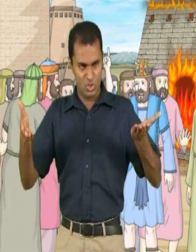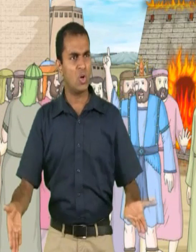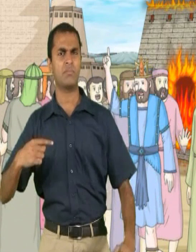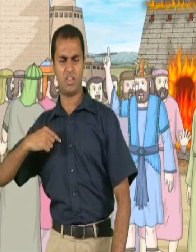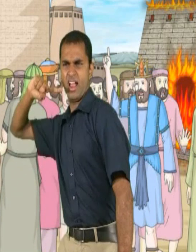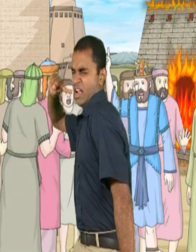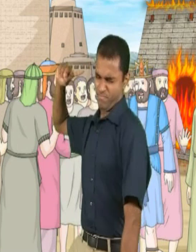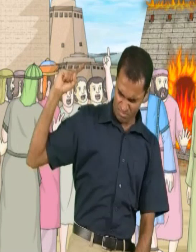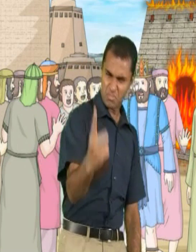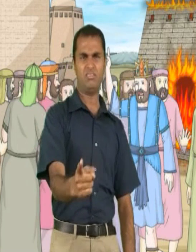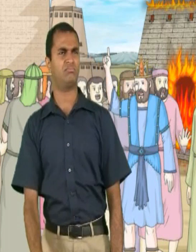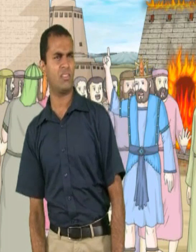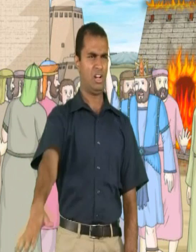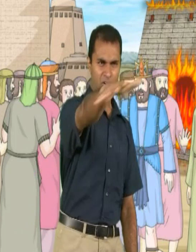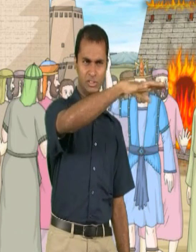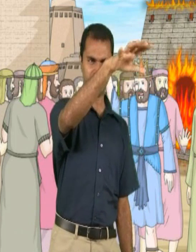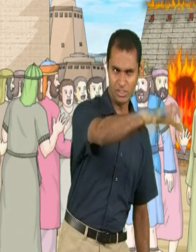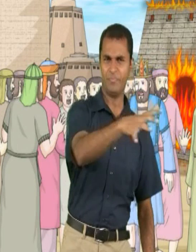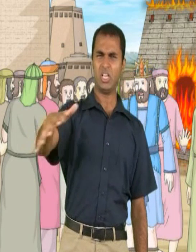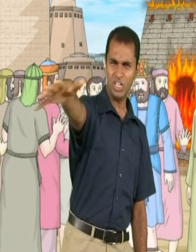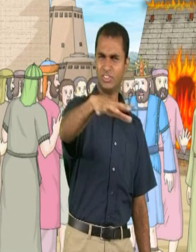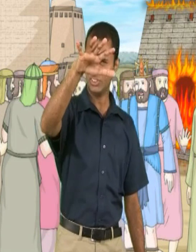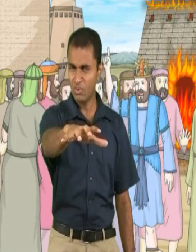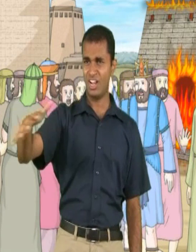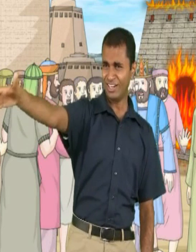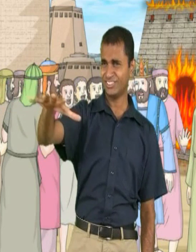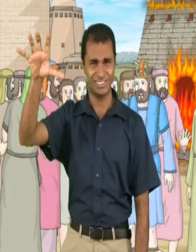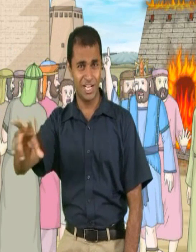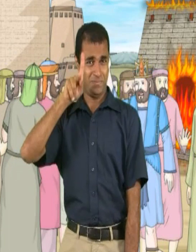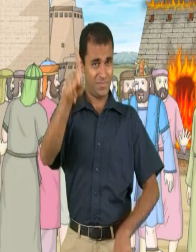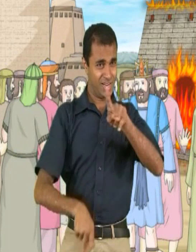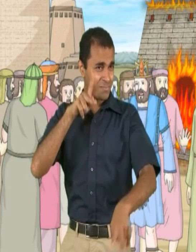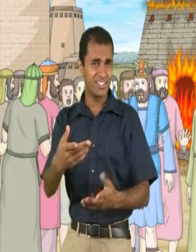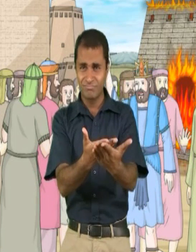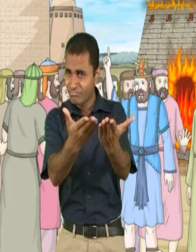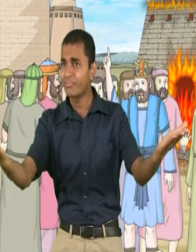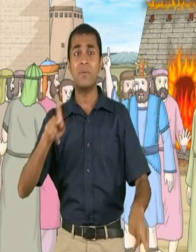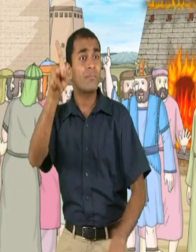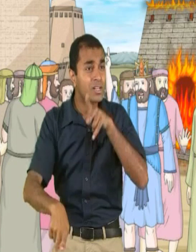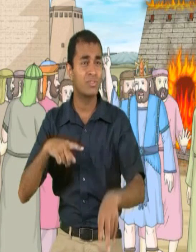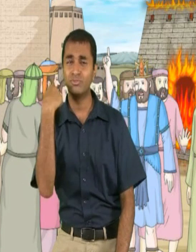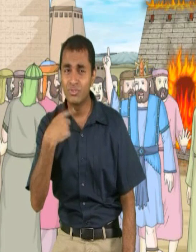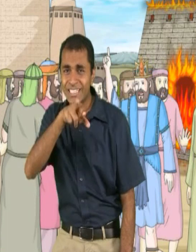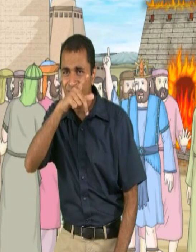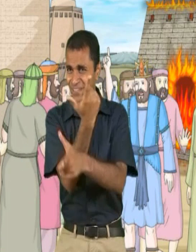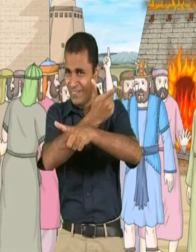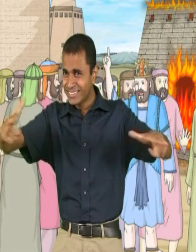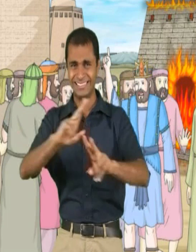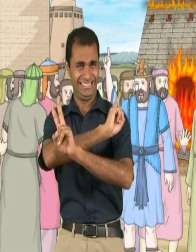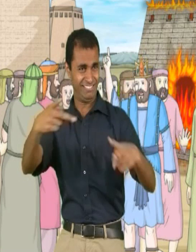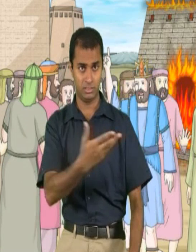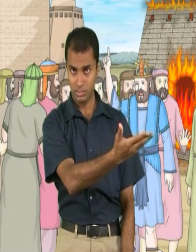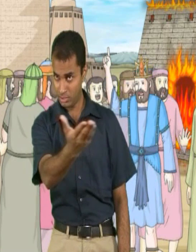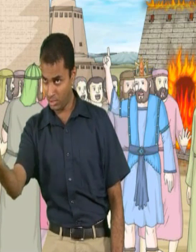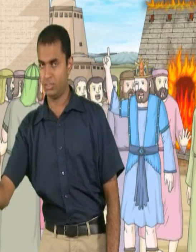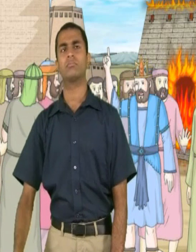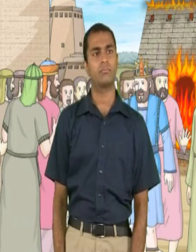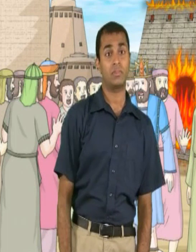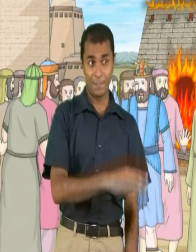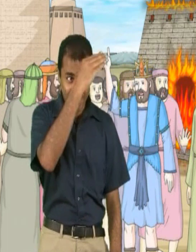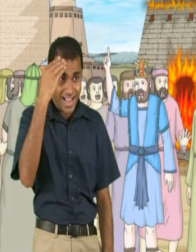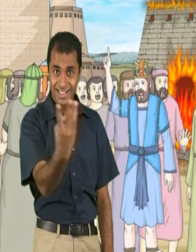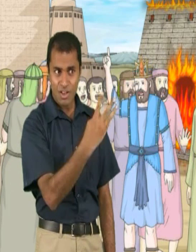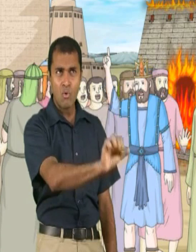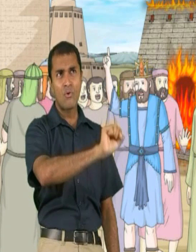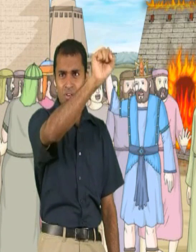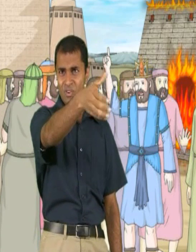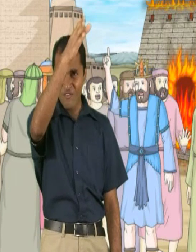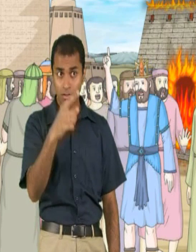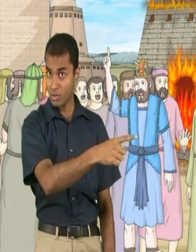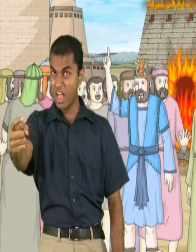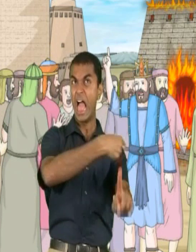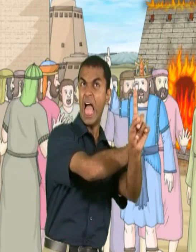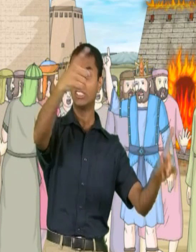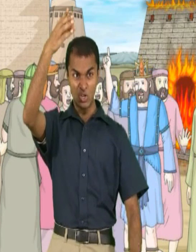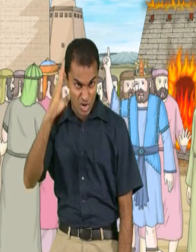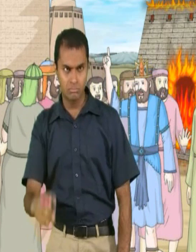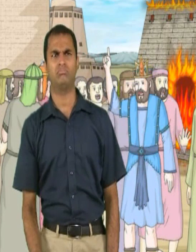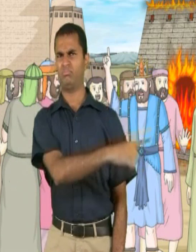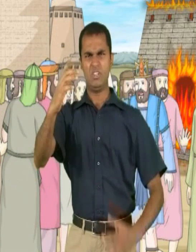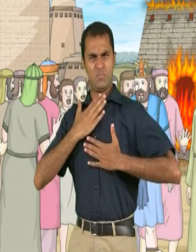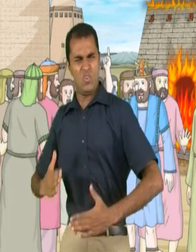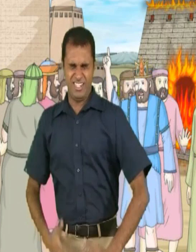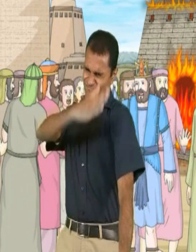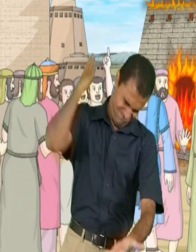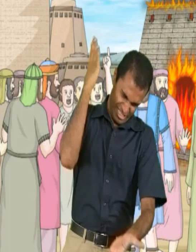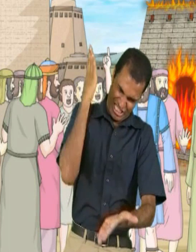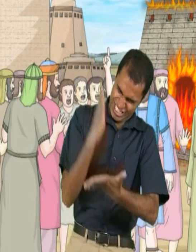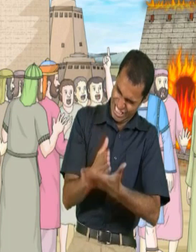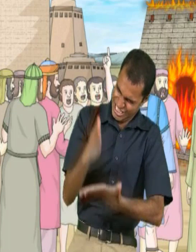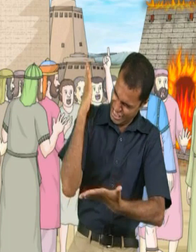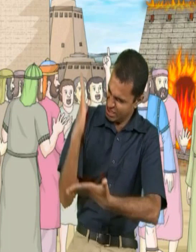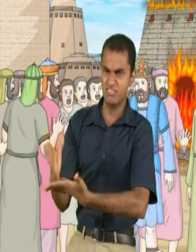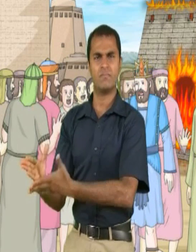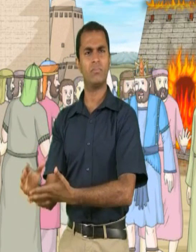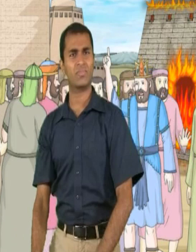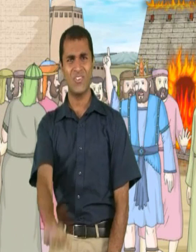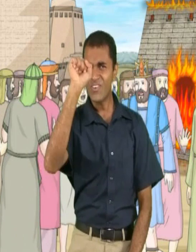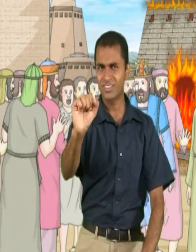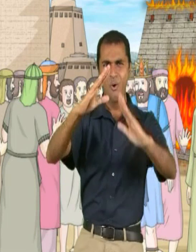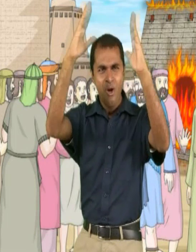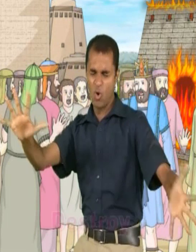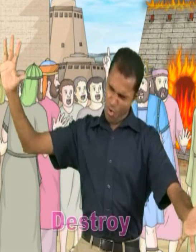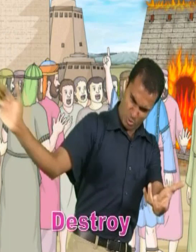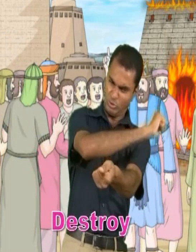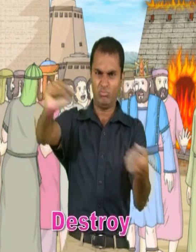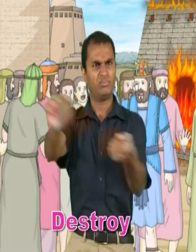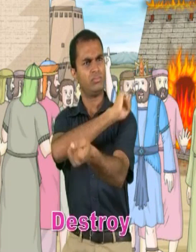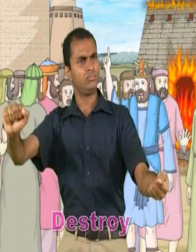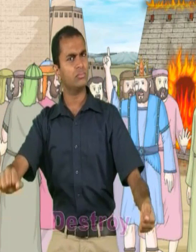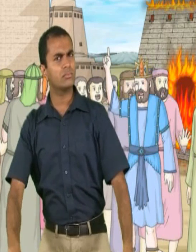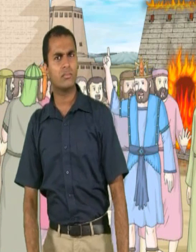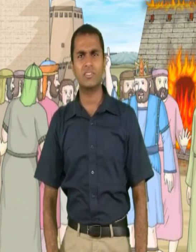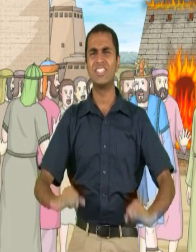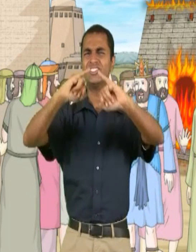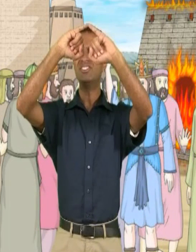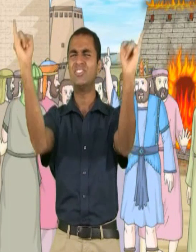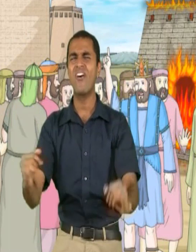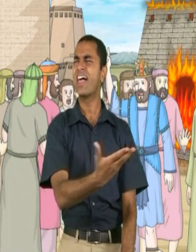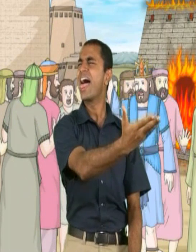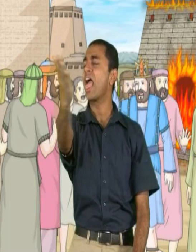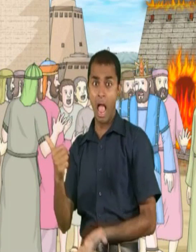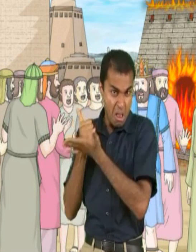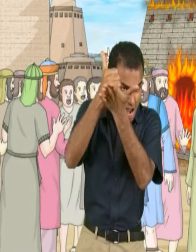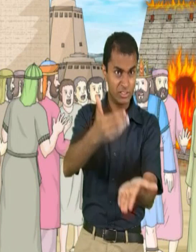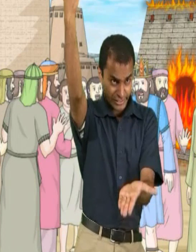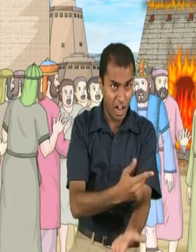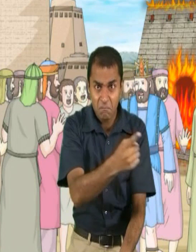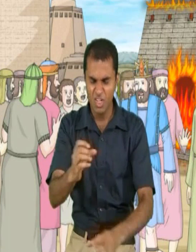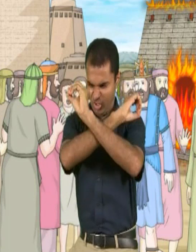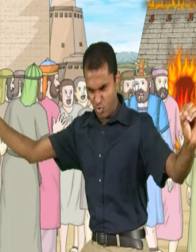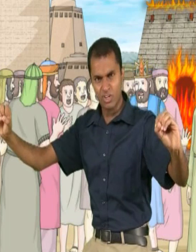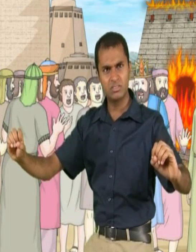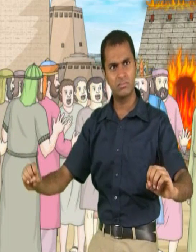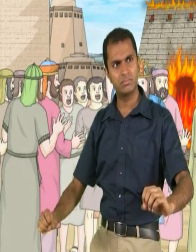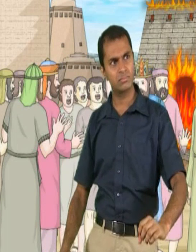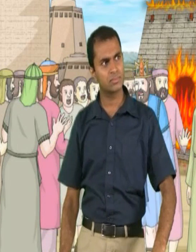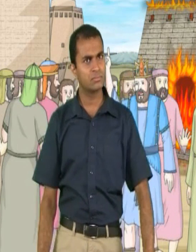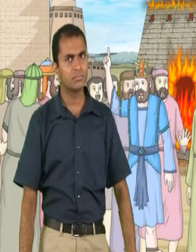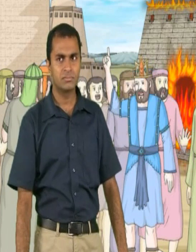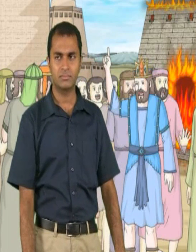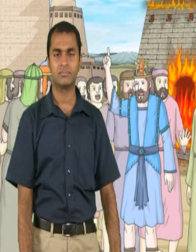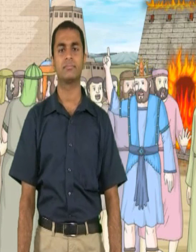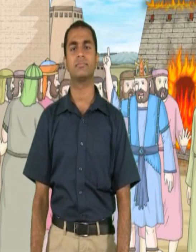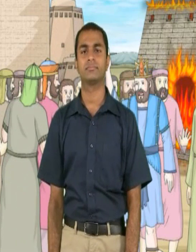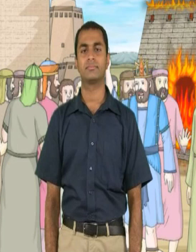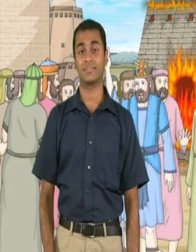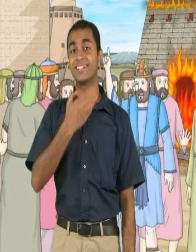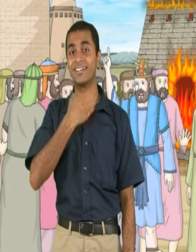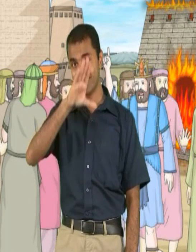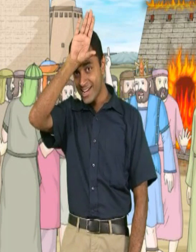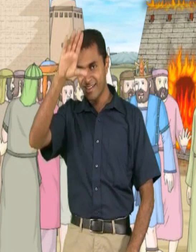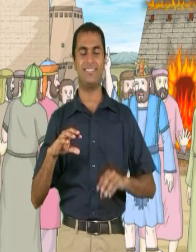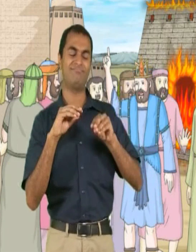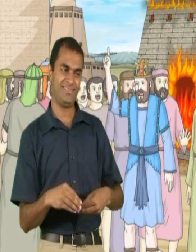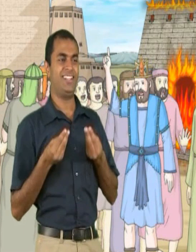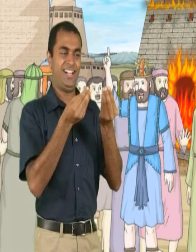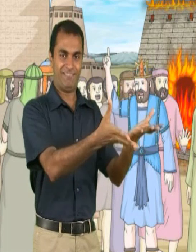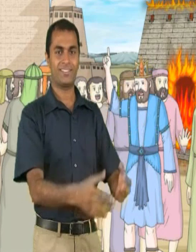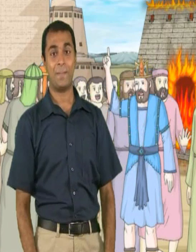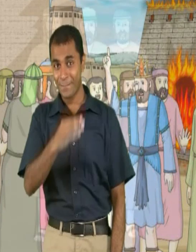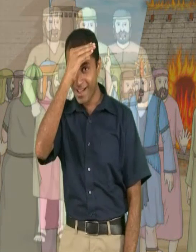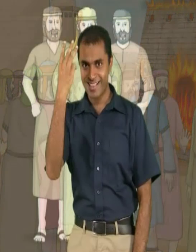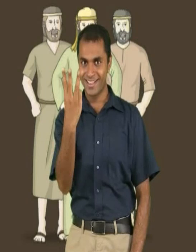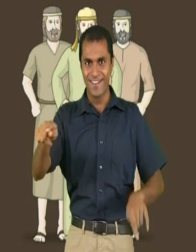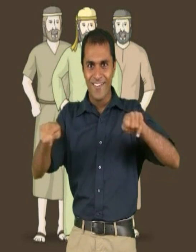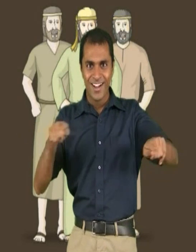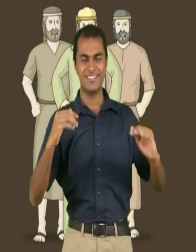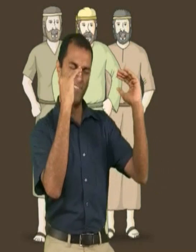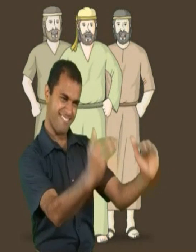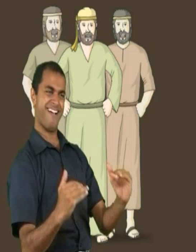Therefore I decree that the people of any nation or language who say anything offensive against the God of Shadrach, Meshach, and Abednego will be cut into pieces and their houses reduced to rubble. For there is no other god who can deliver in this way.”